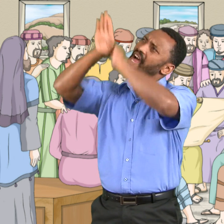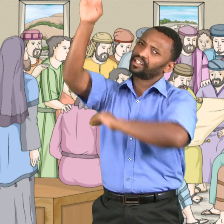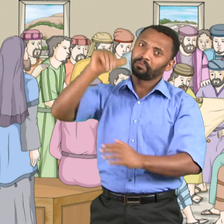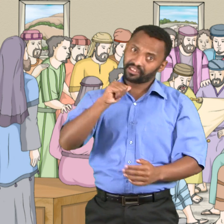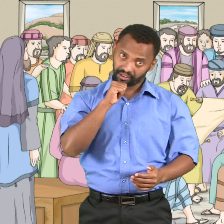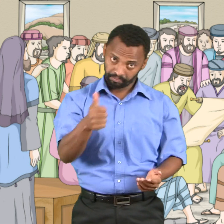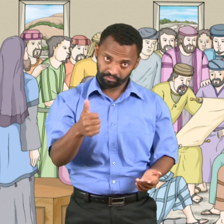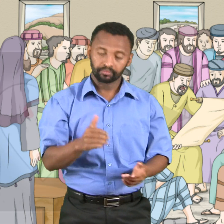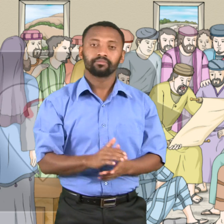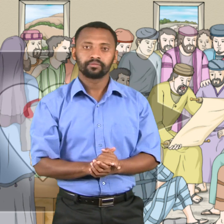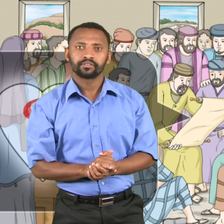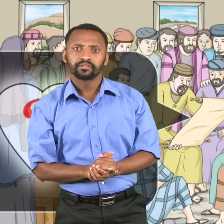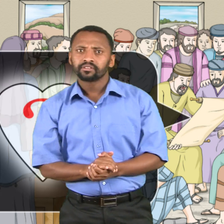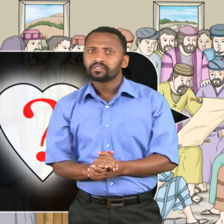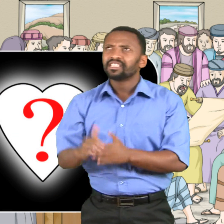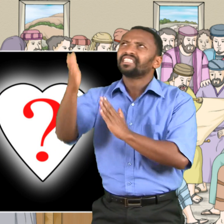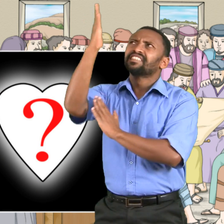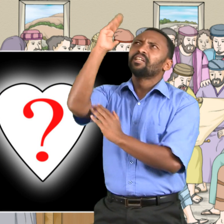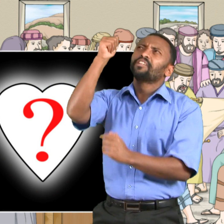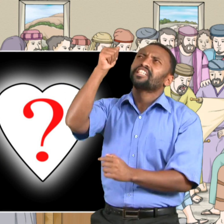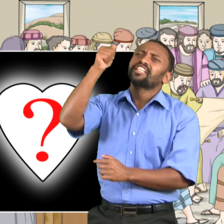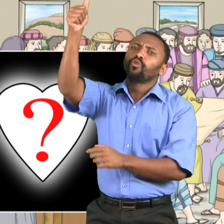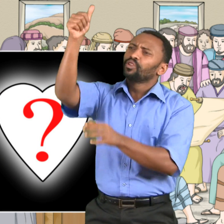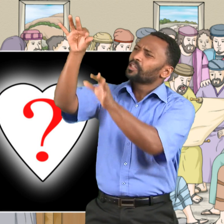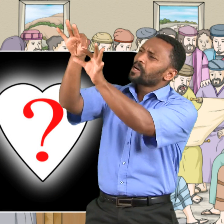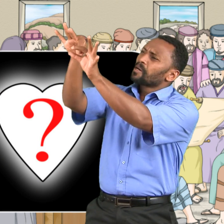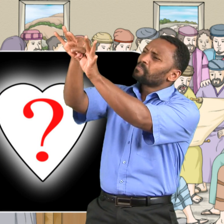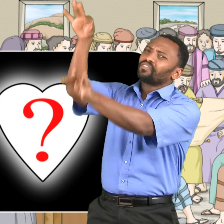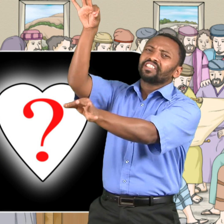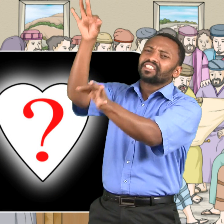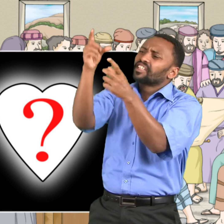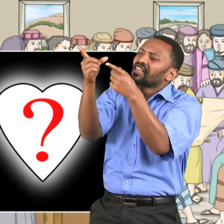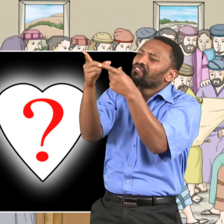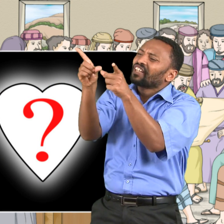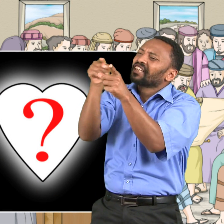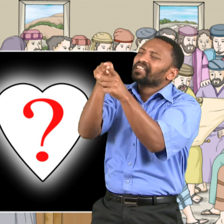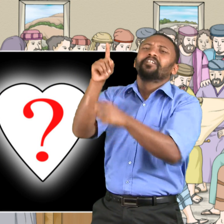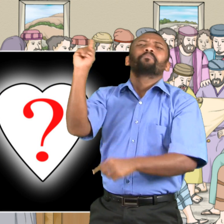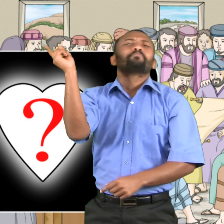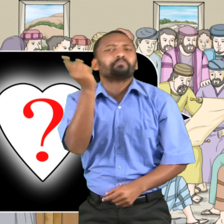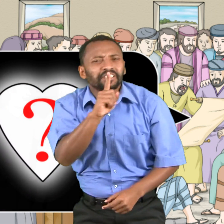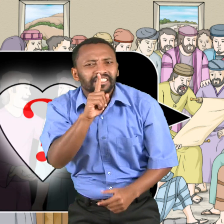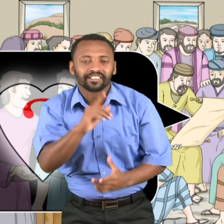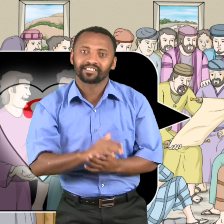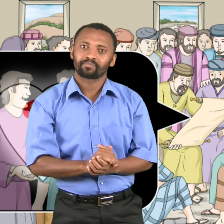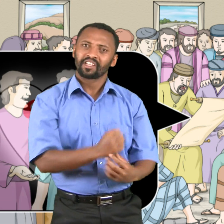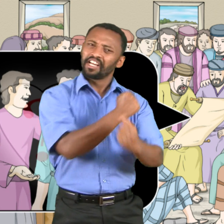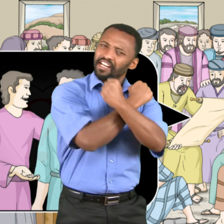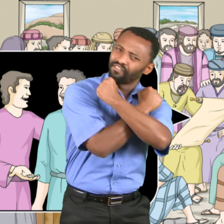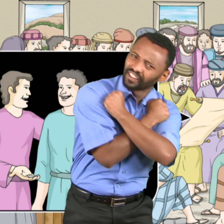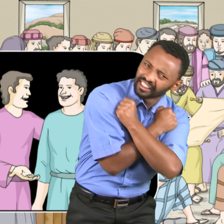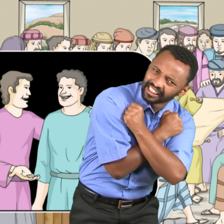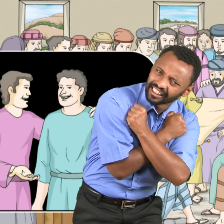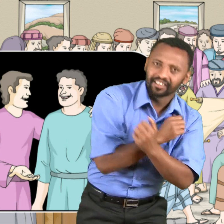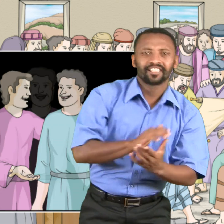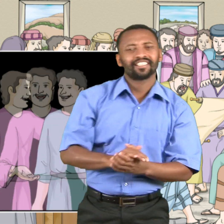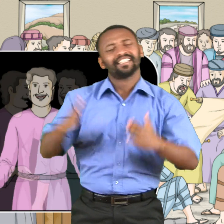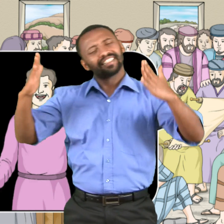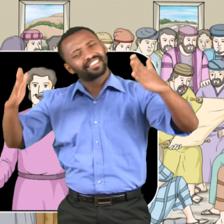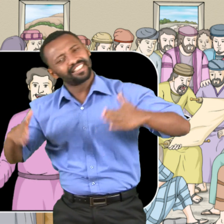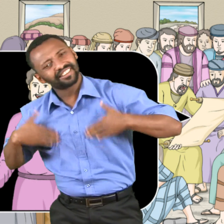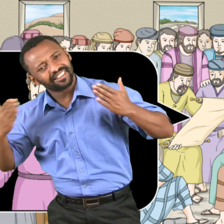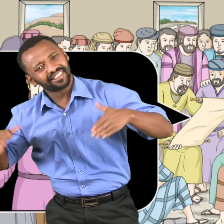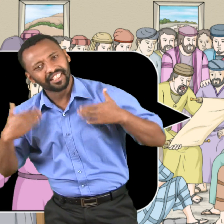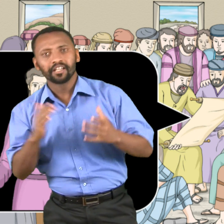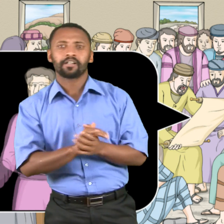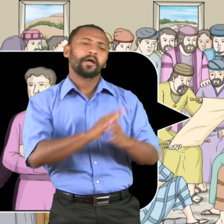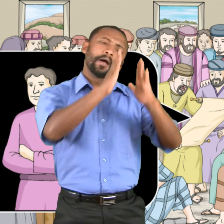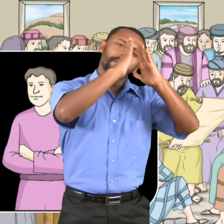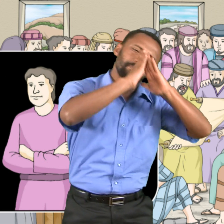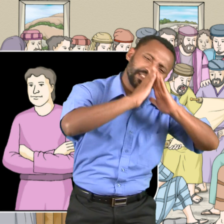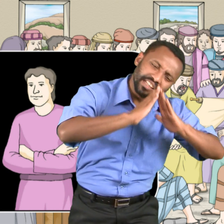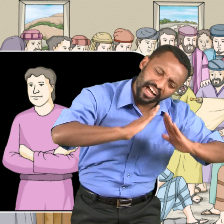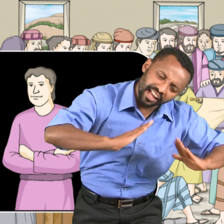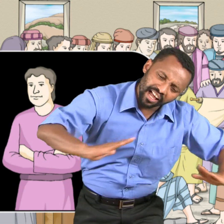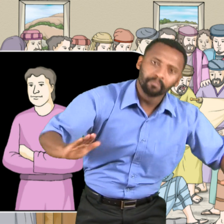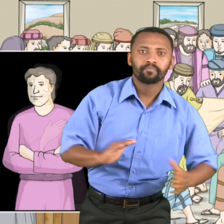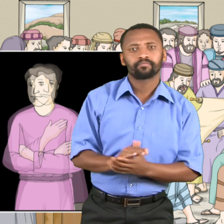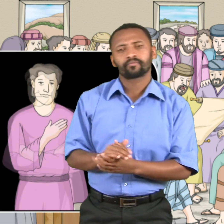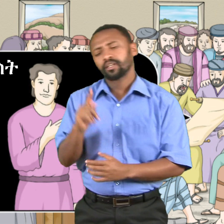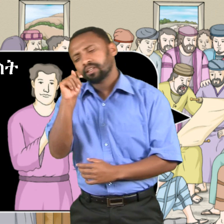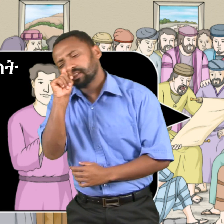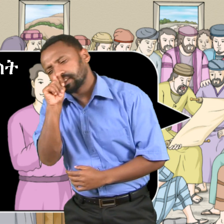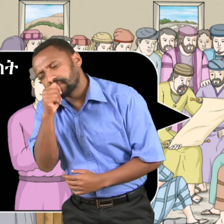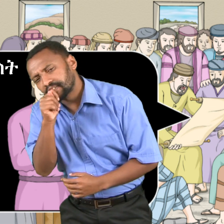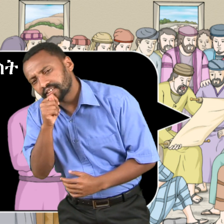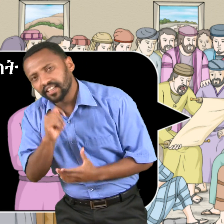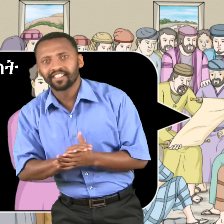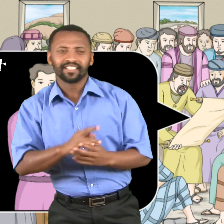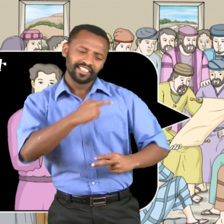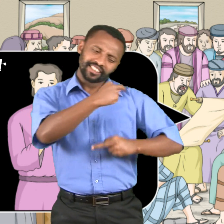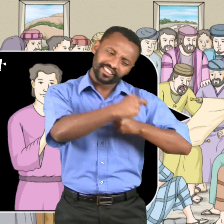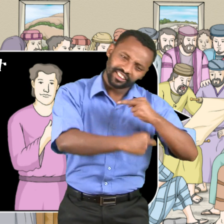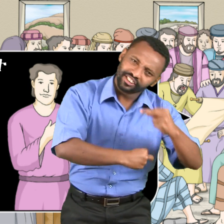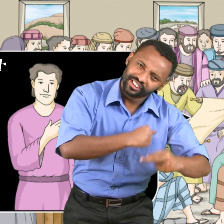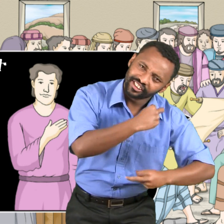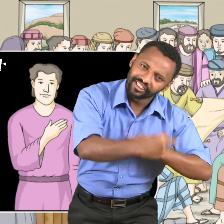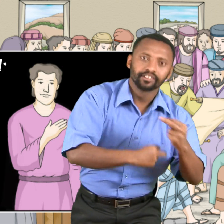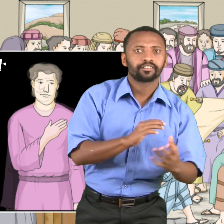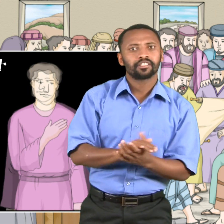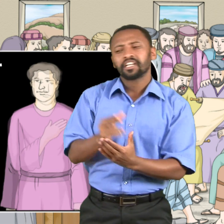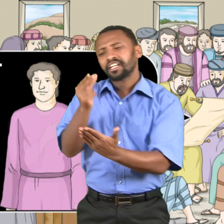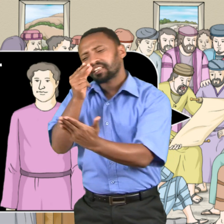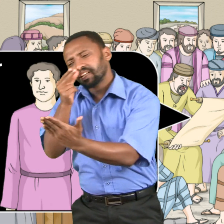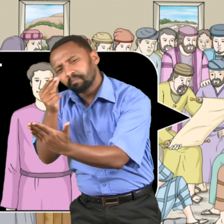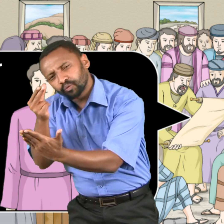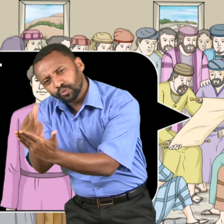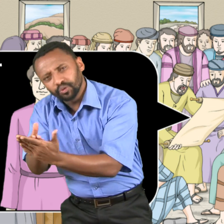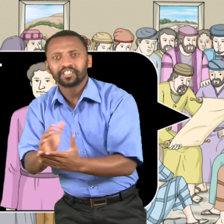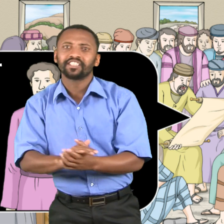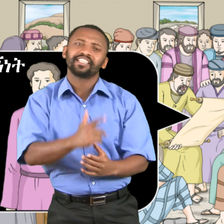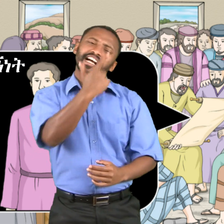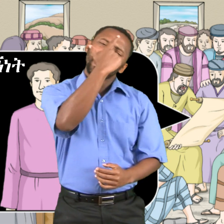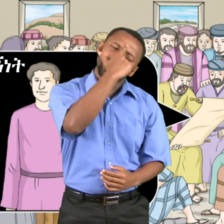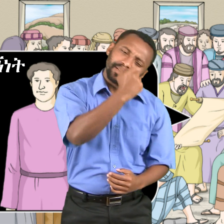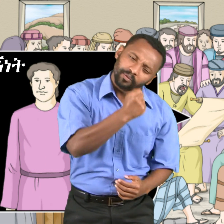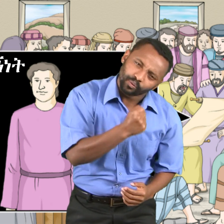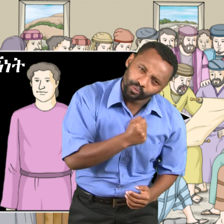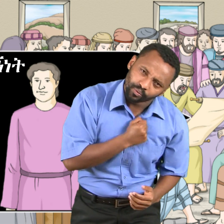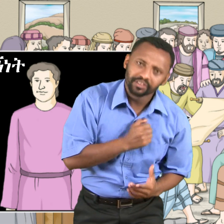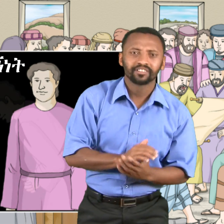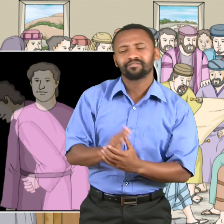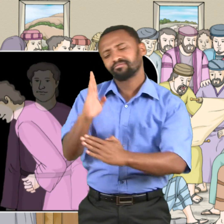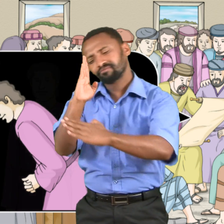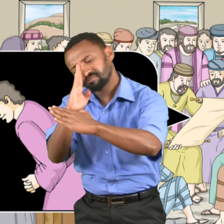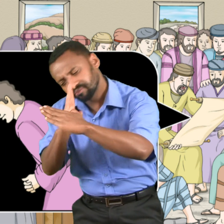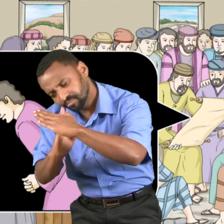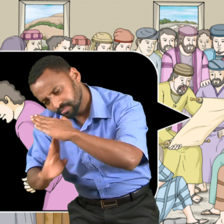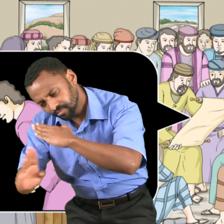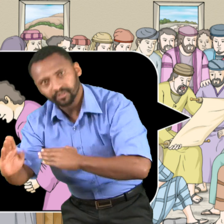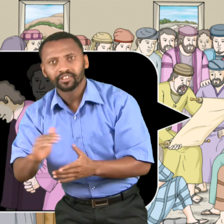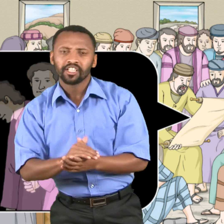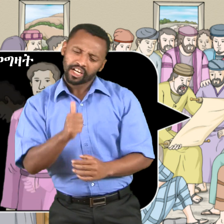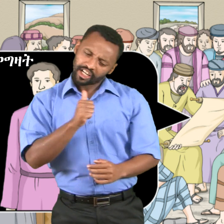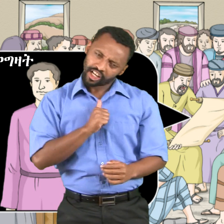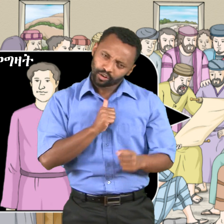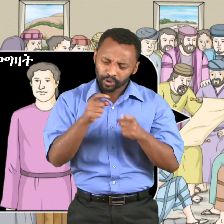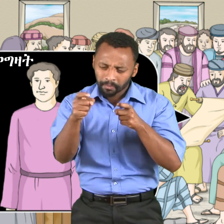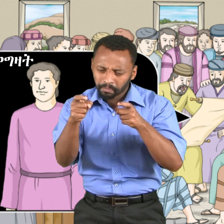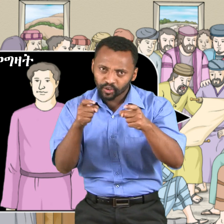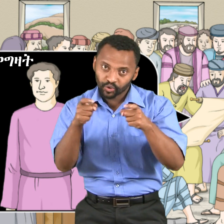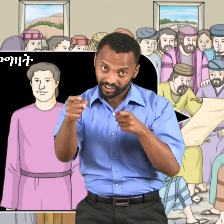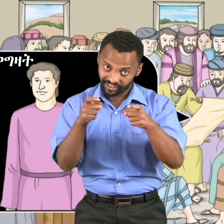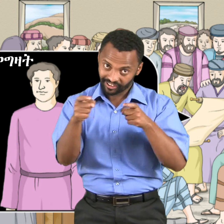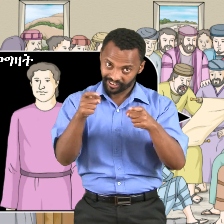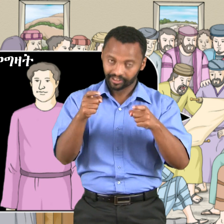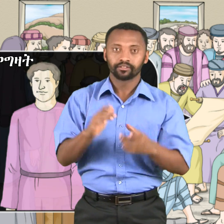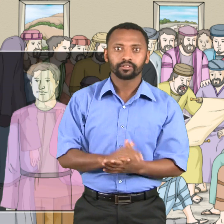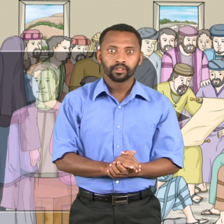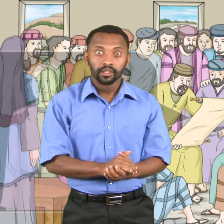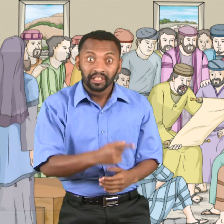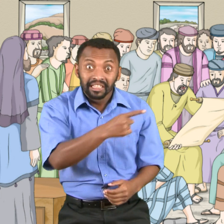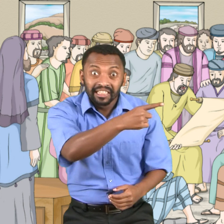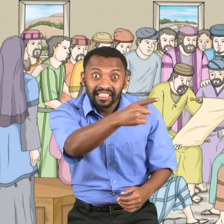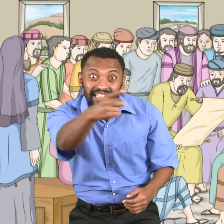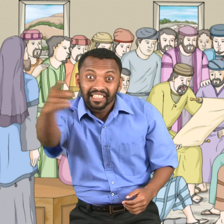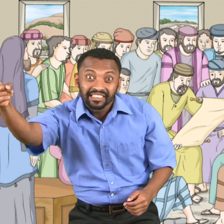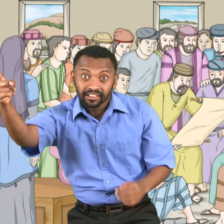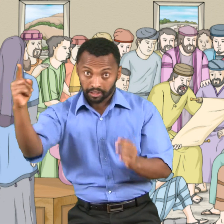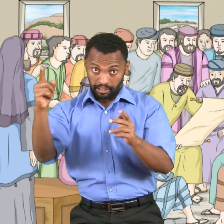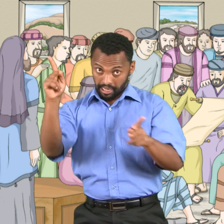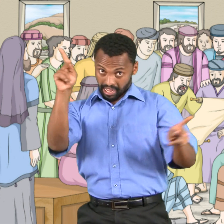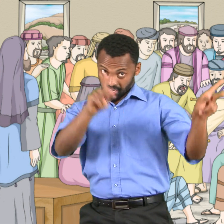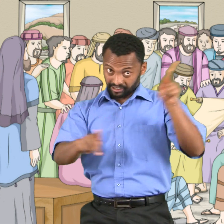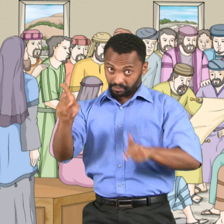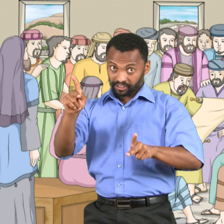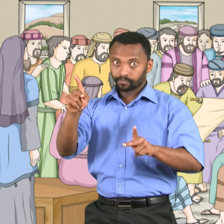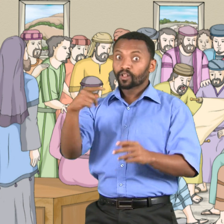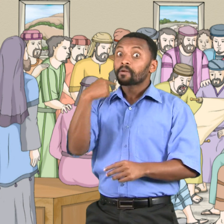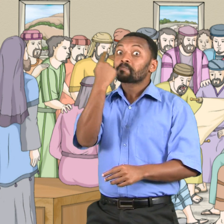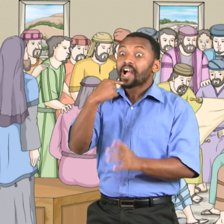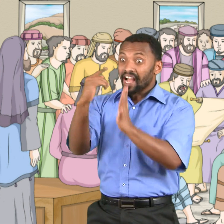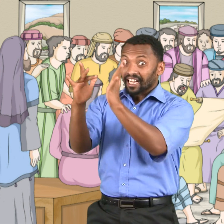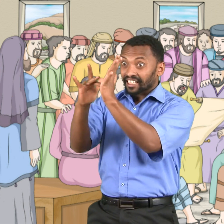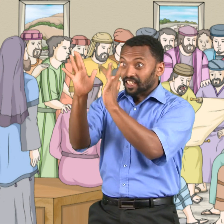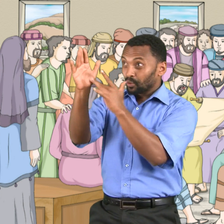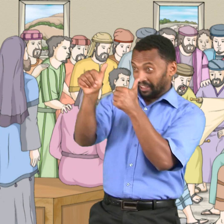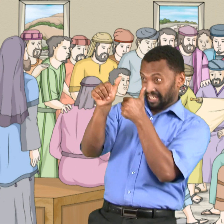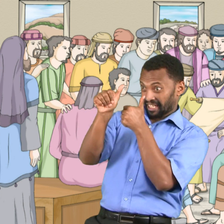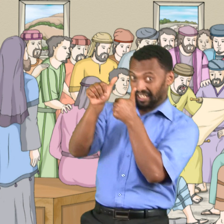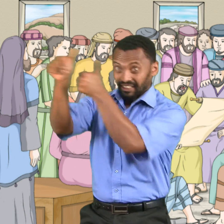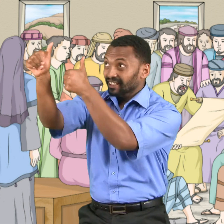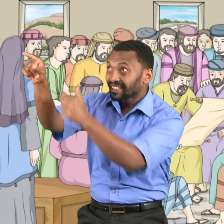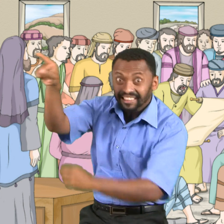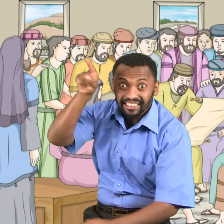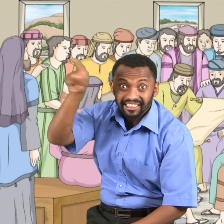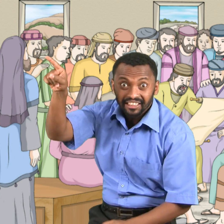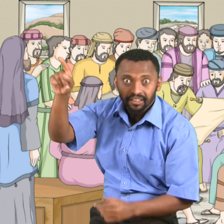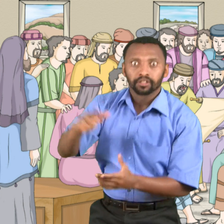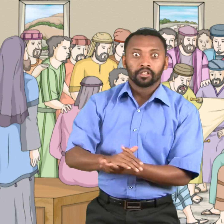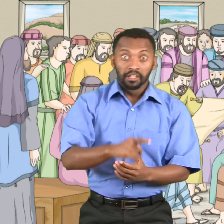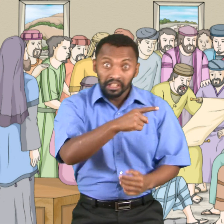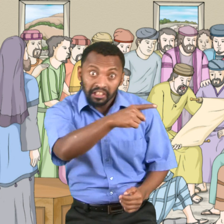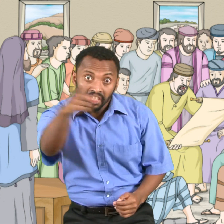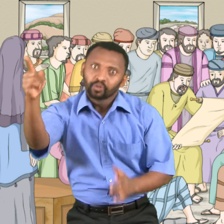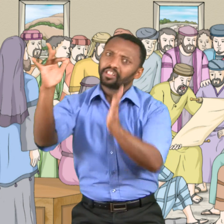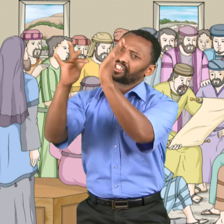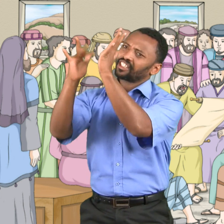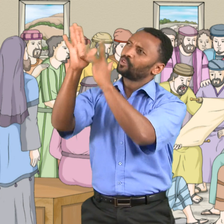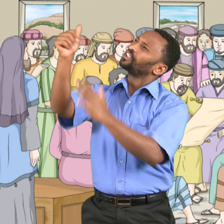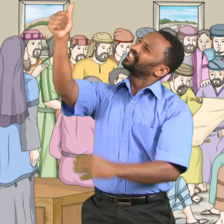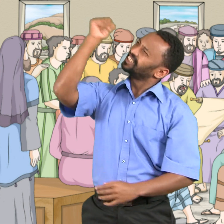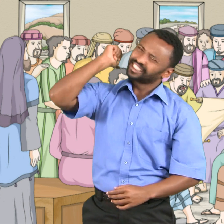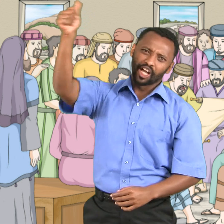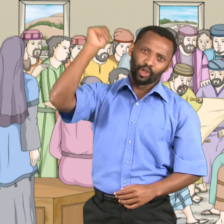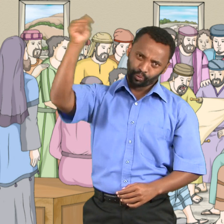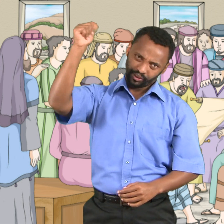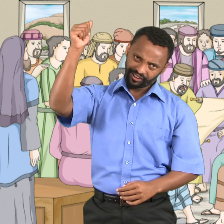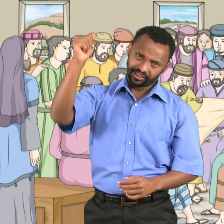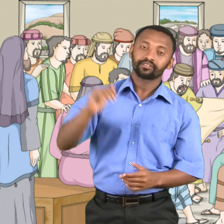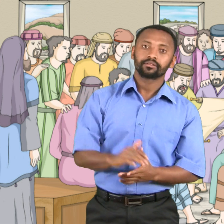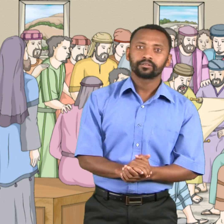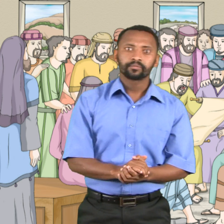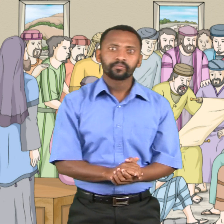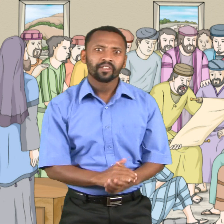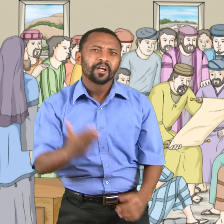But the fruit of the Spirit is love, joy, peace, patience, kindness, goodness, faithfulness, gentleness, and self-control.